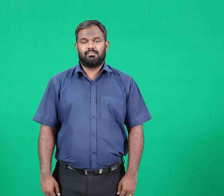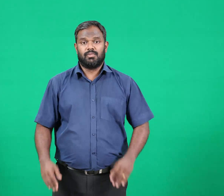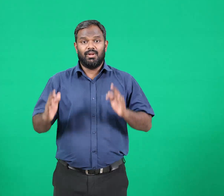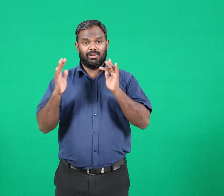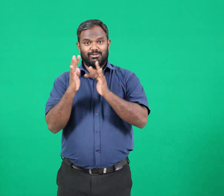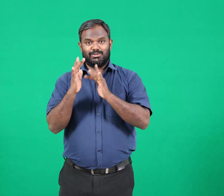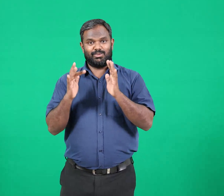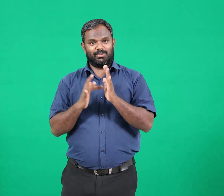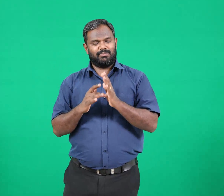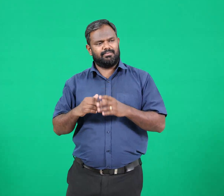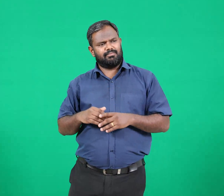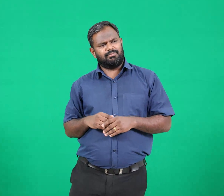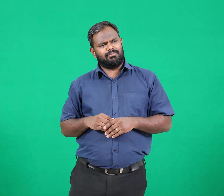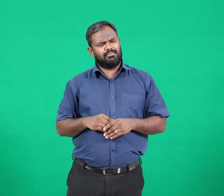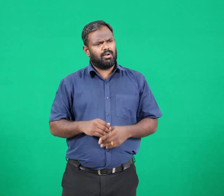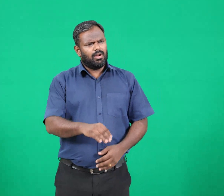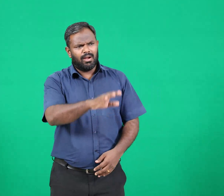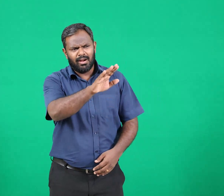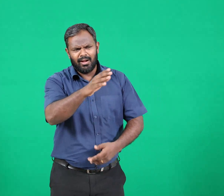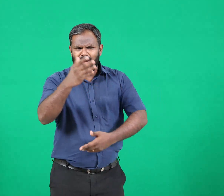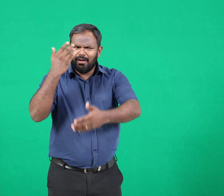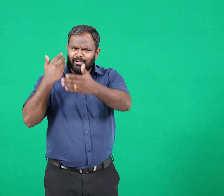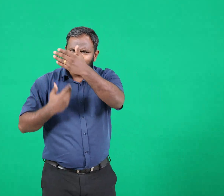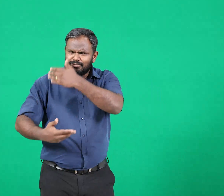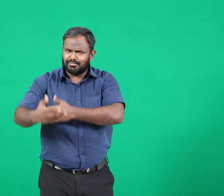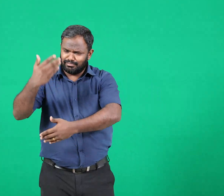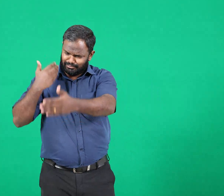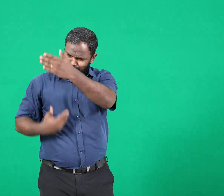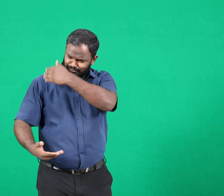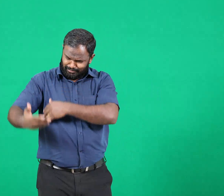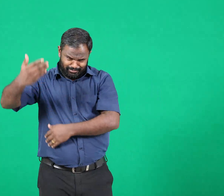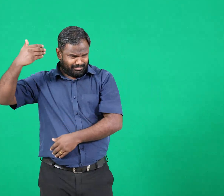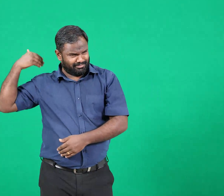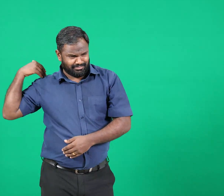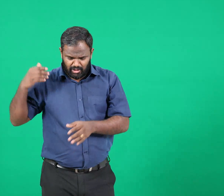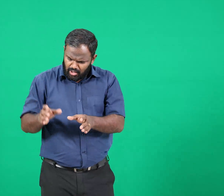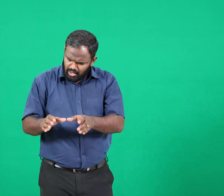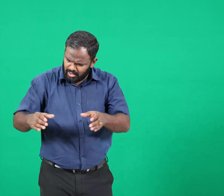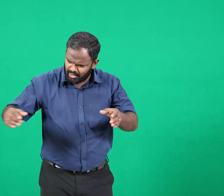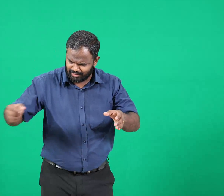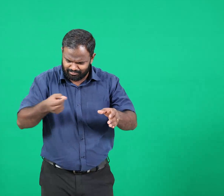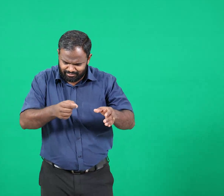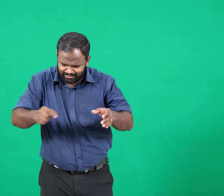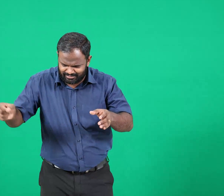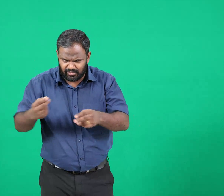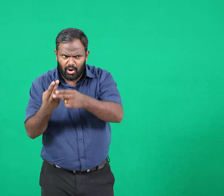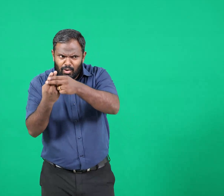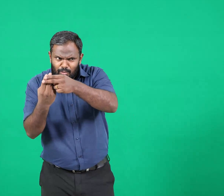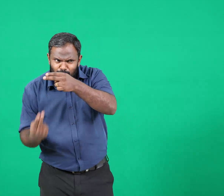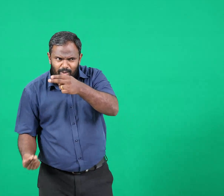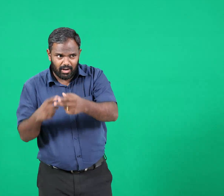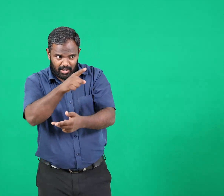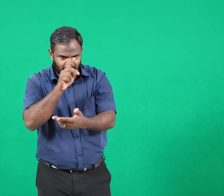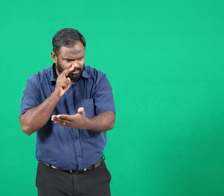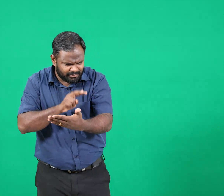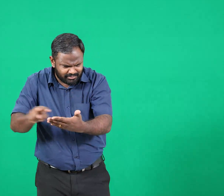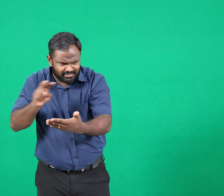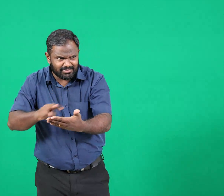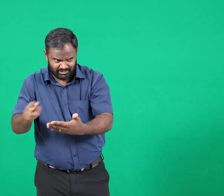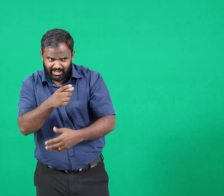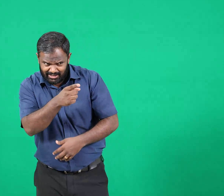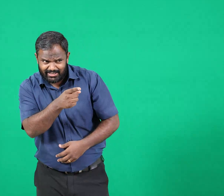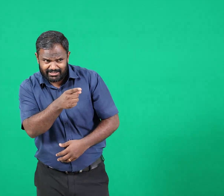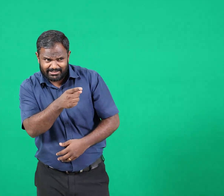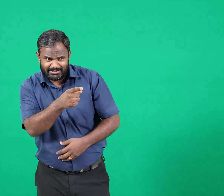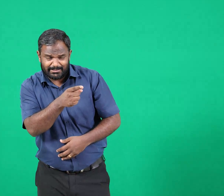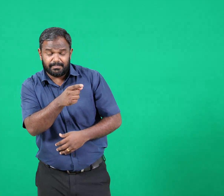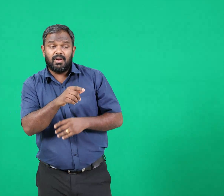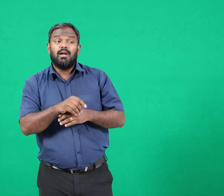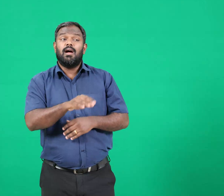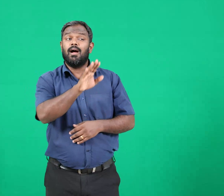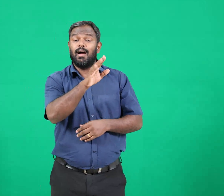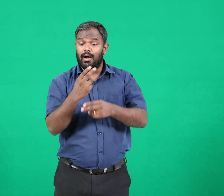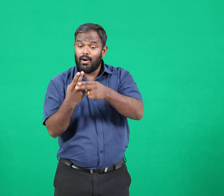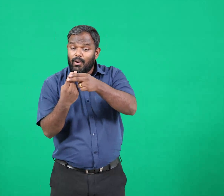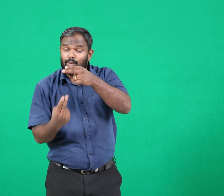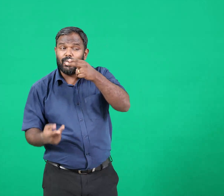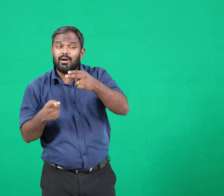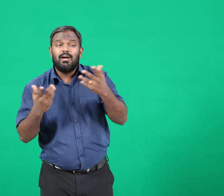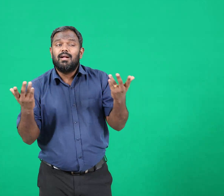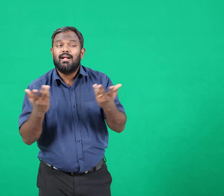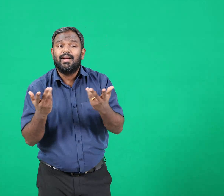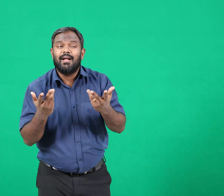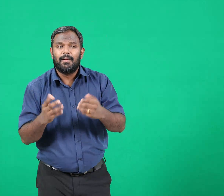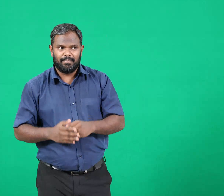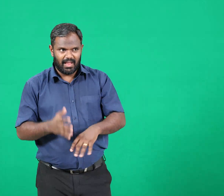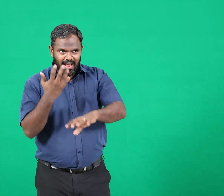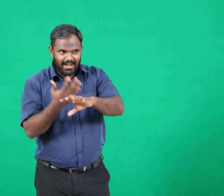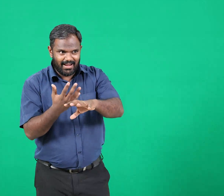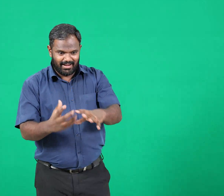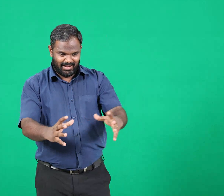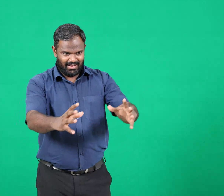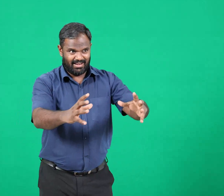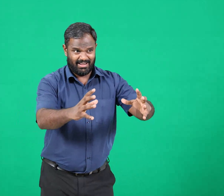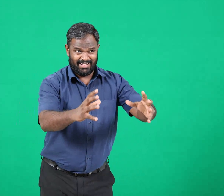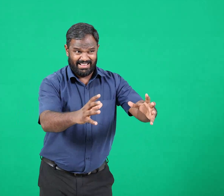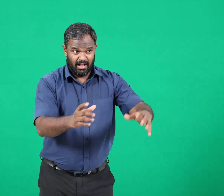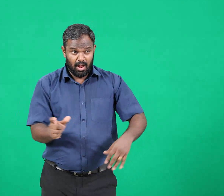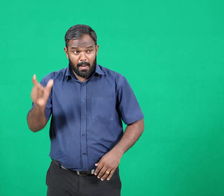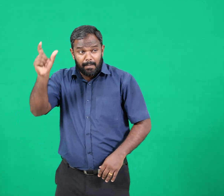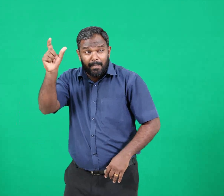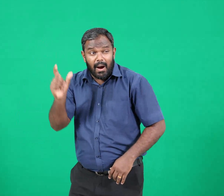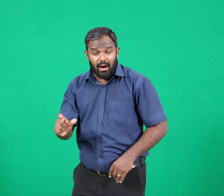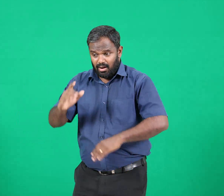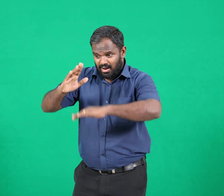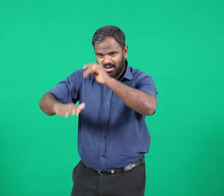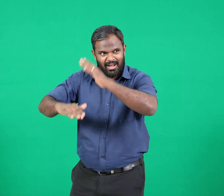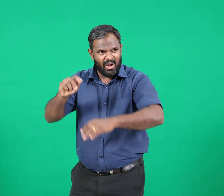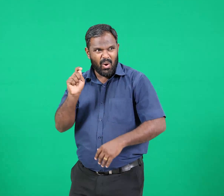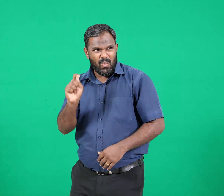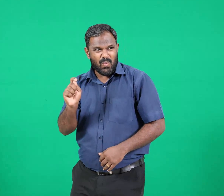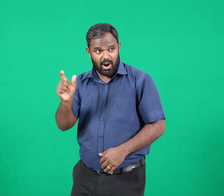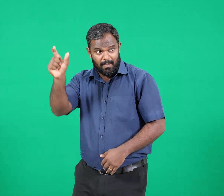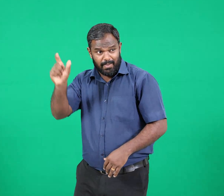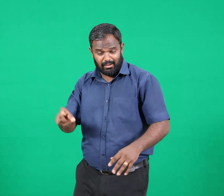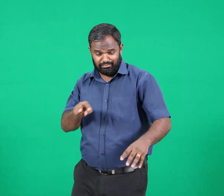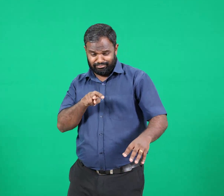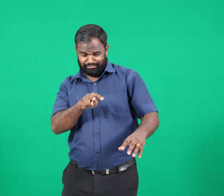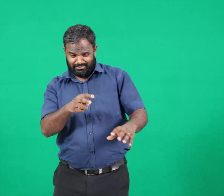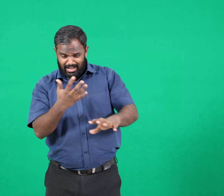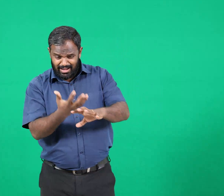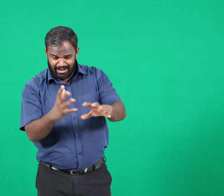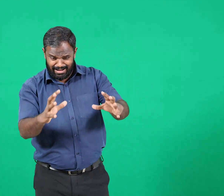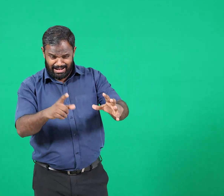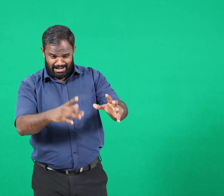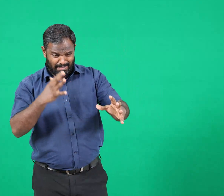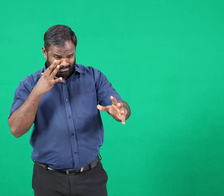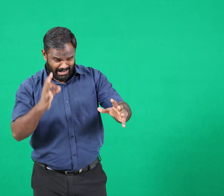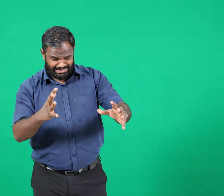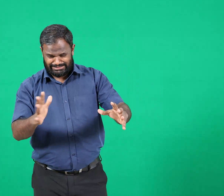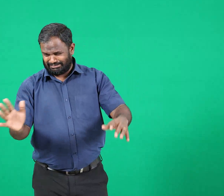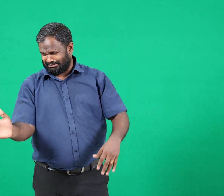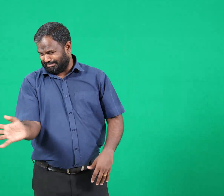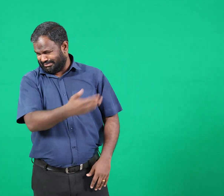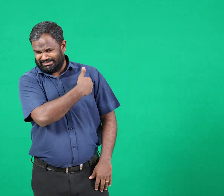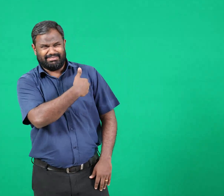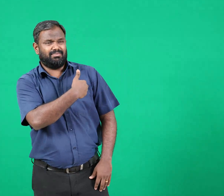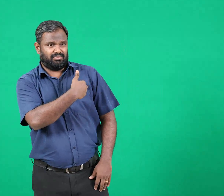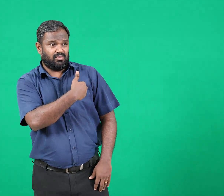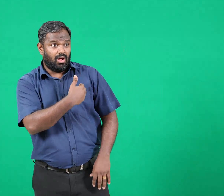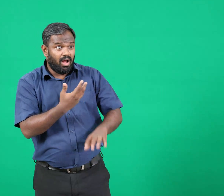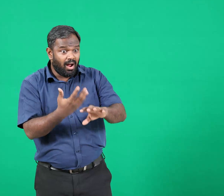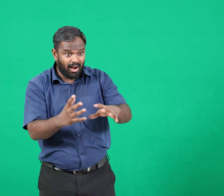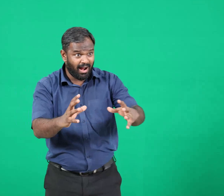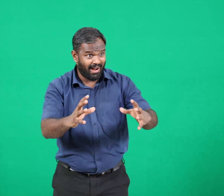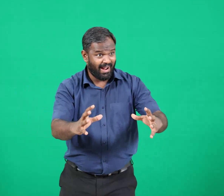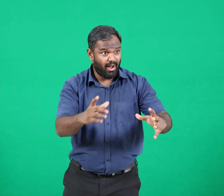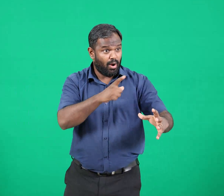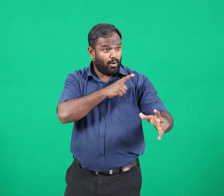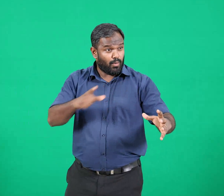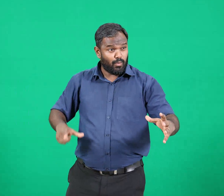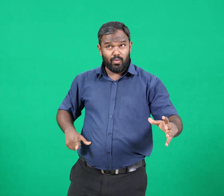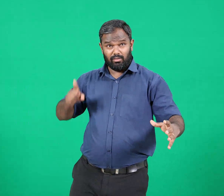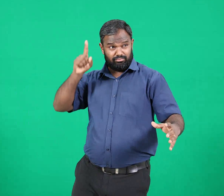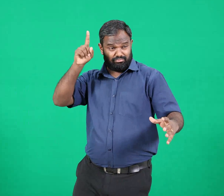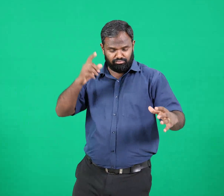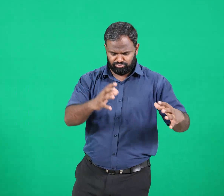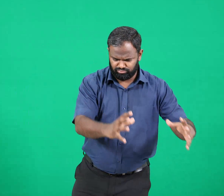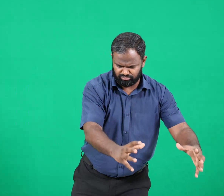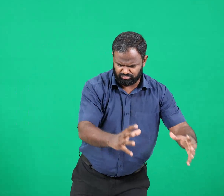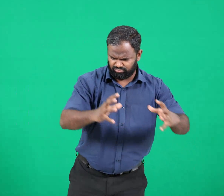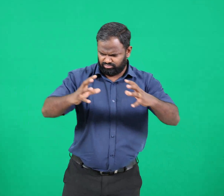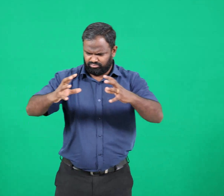Jesus said to them, "Have you never read in the Scriptures: ' The stone the builders rejected has become the cornerstone.